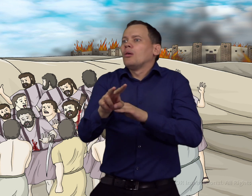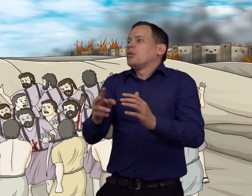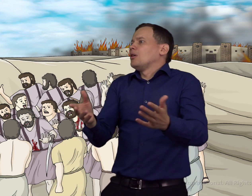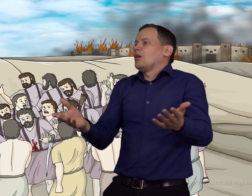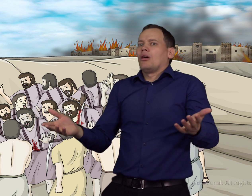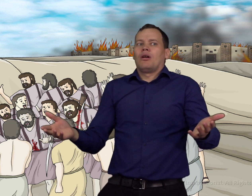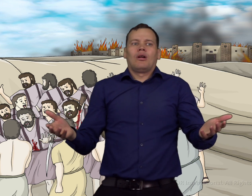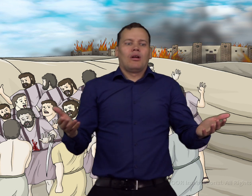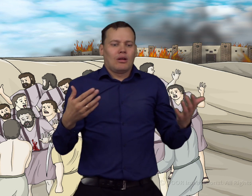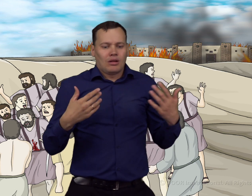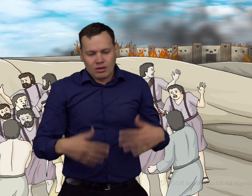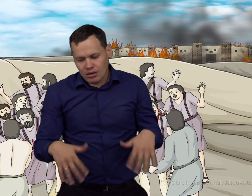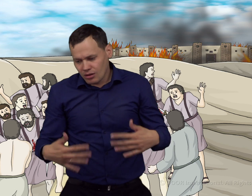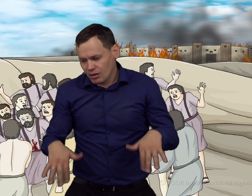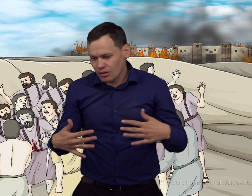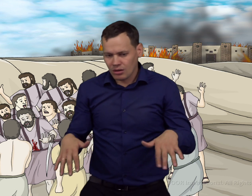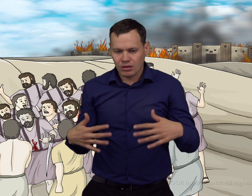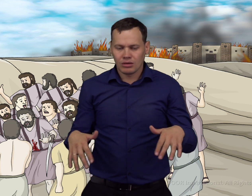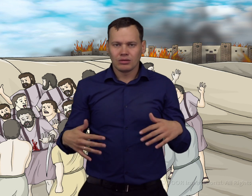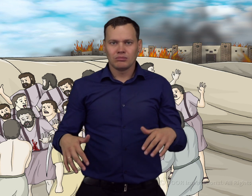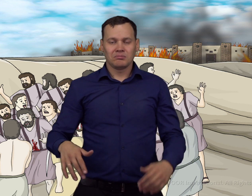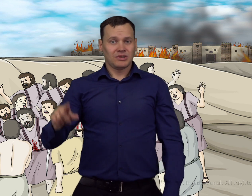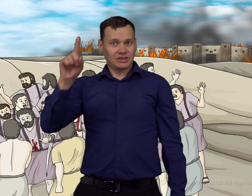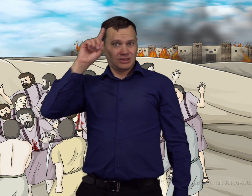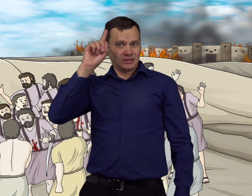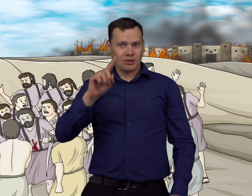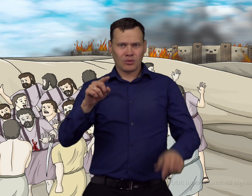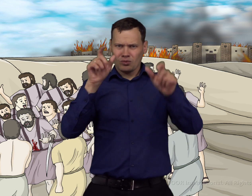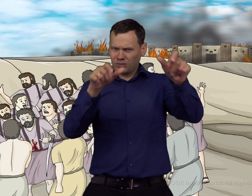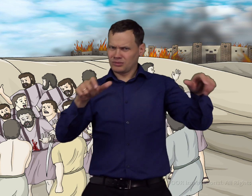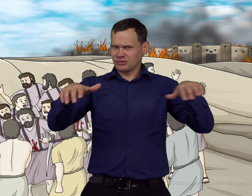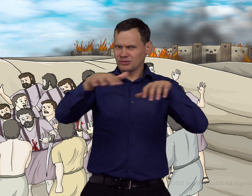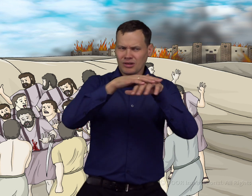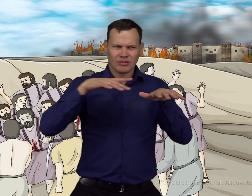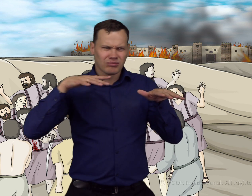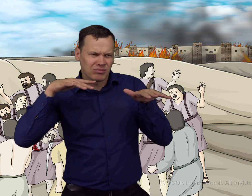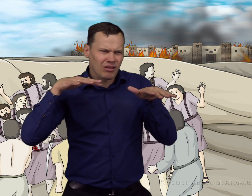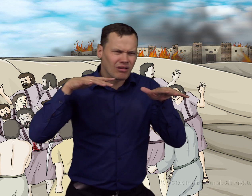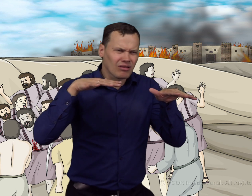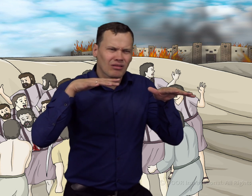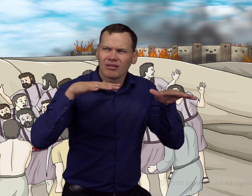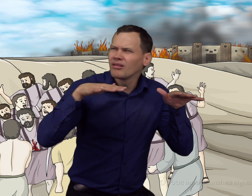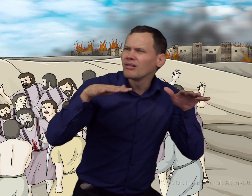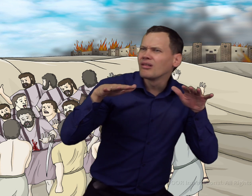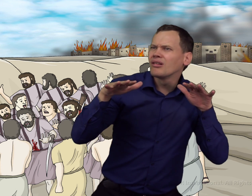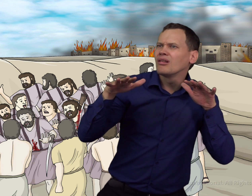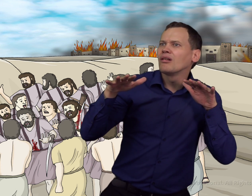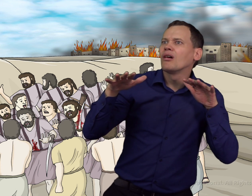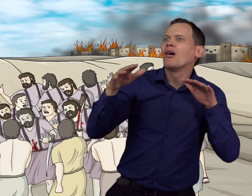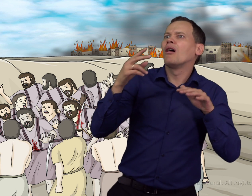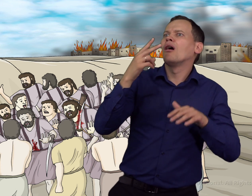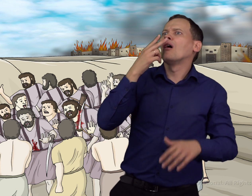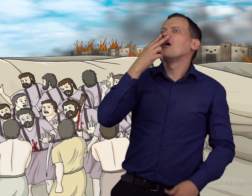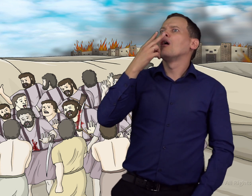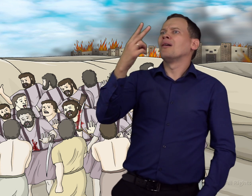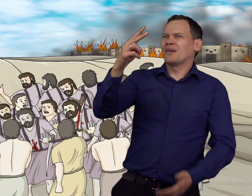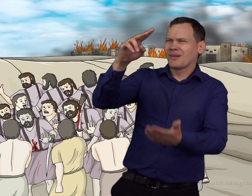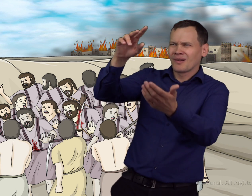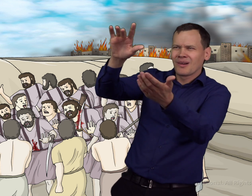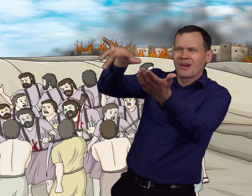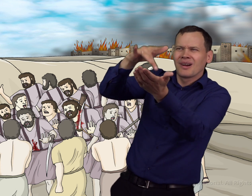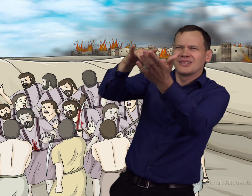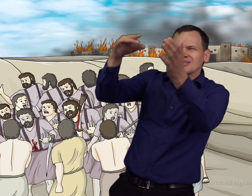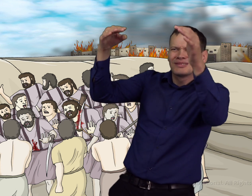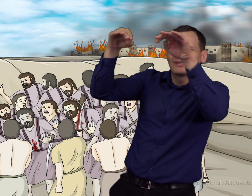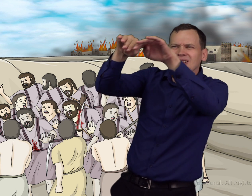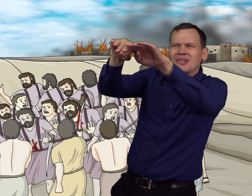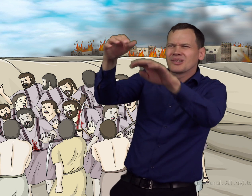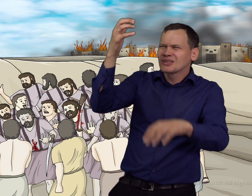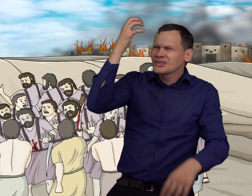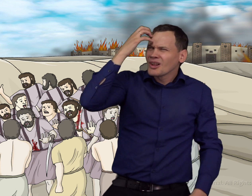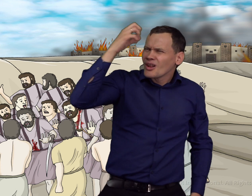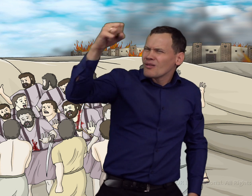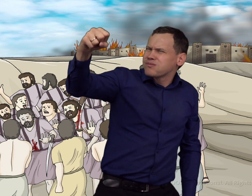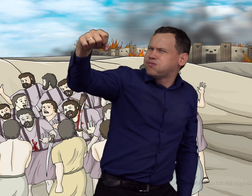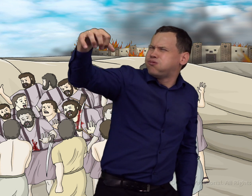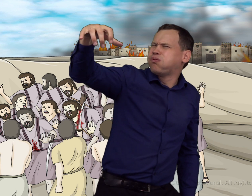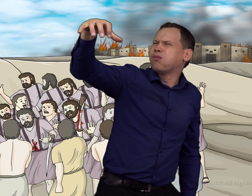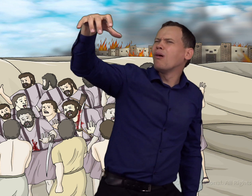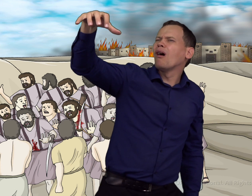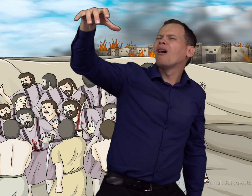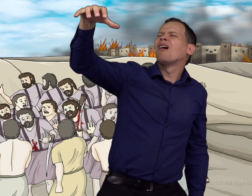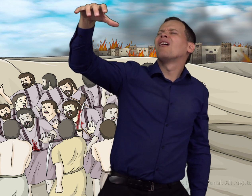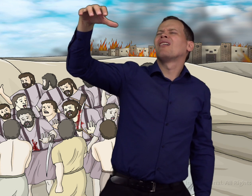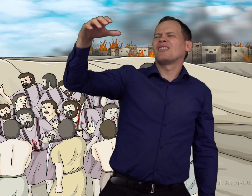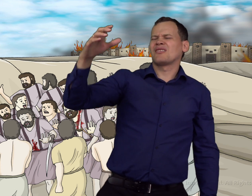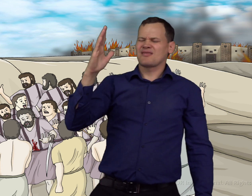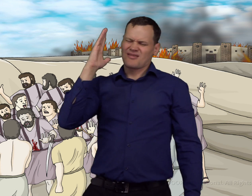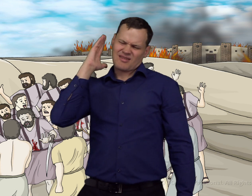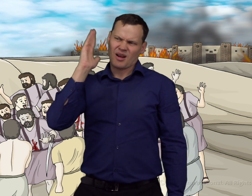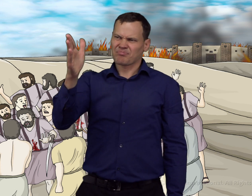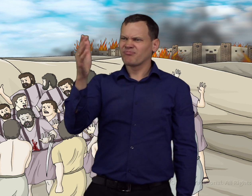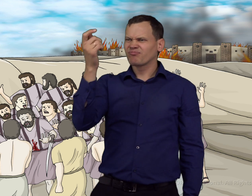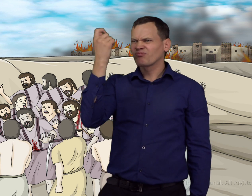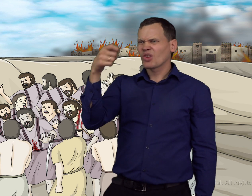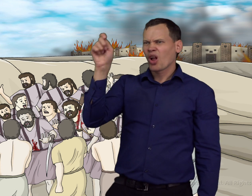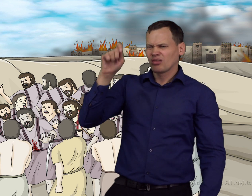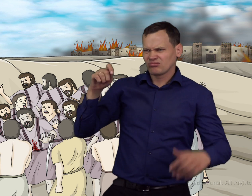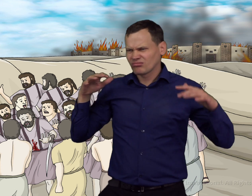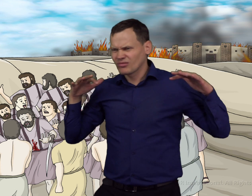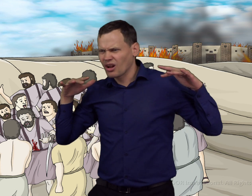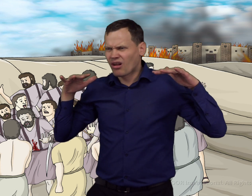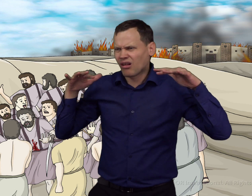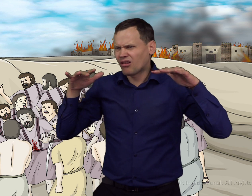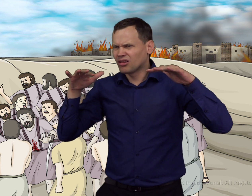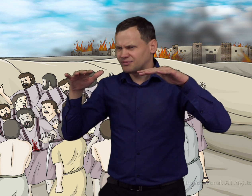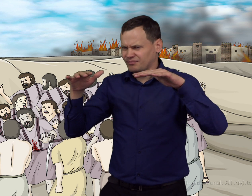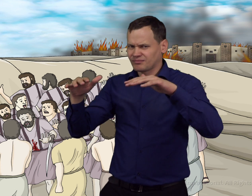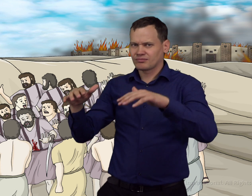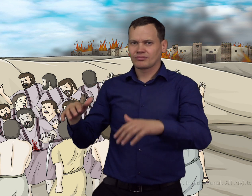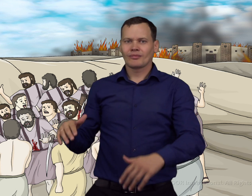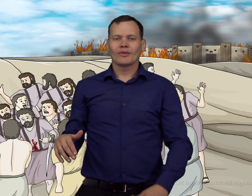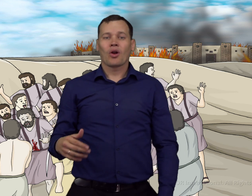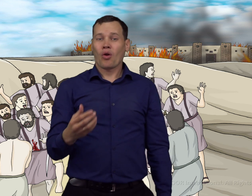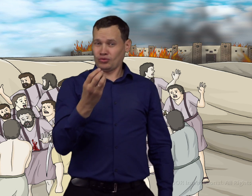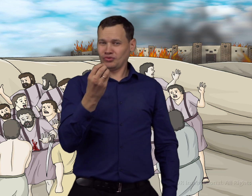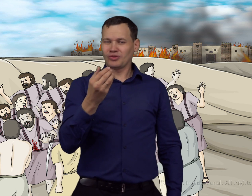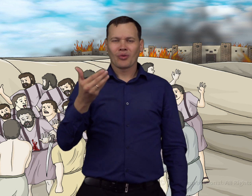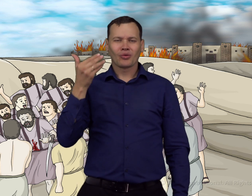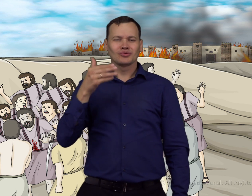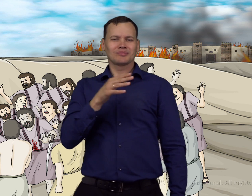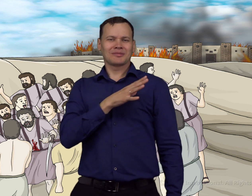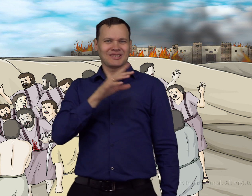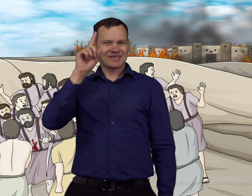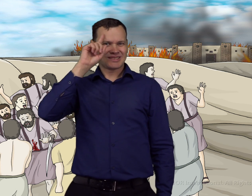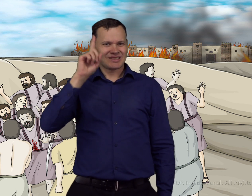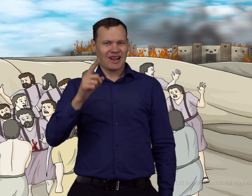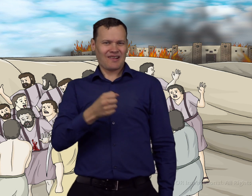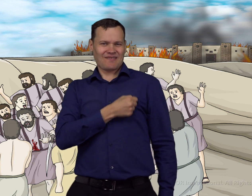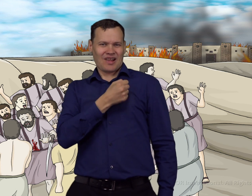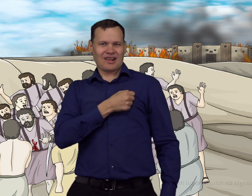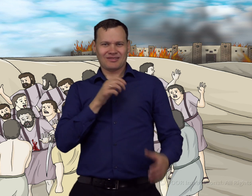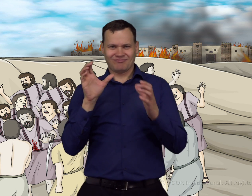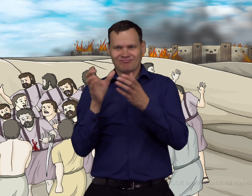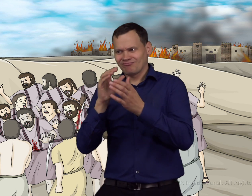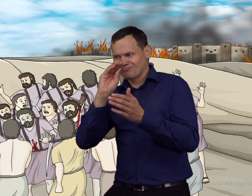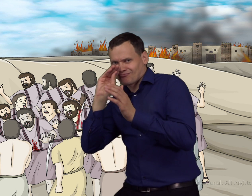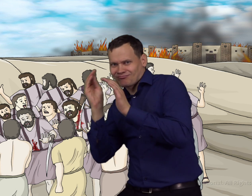They could not escape in any direction, and the troops who had fled to the wilderness now became the pursuers.